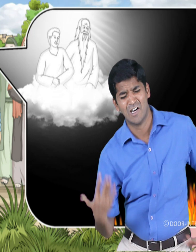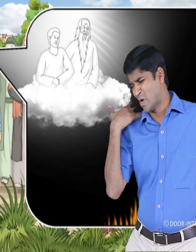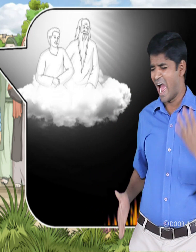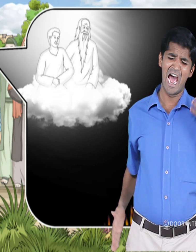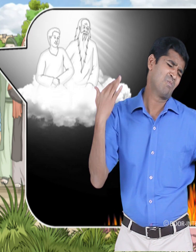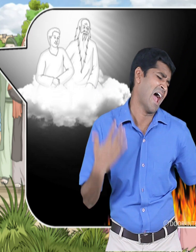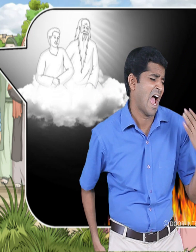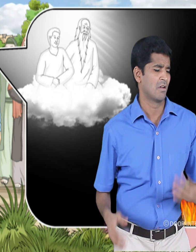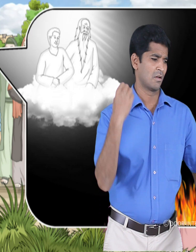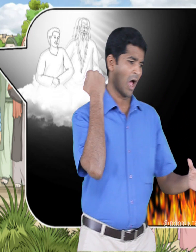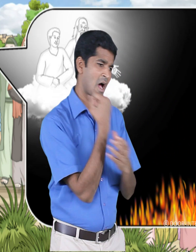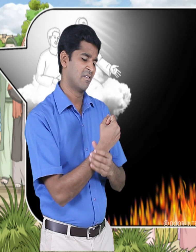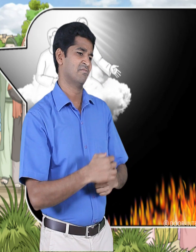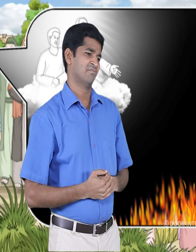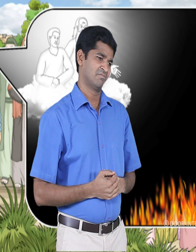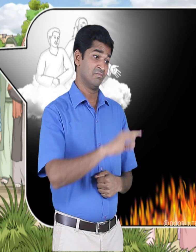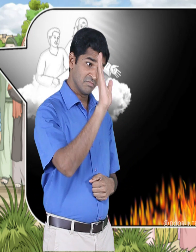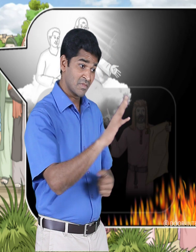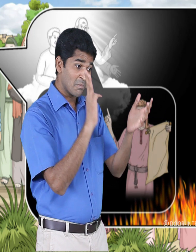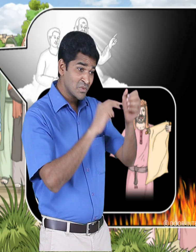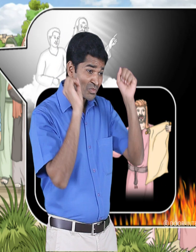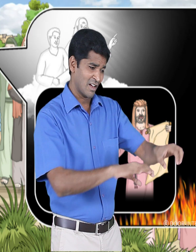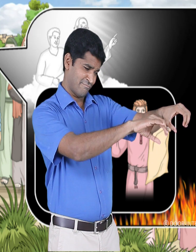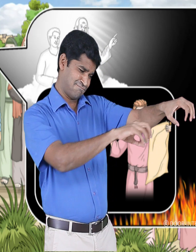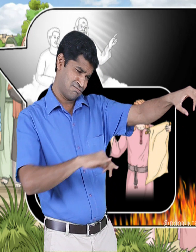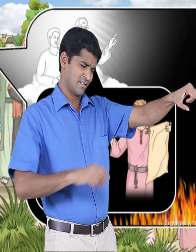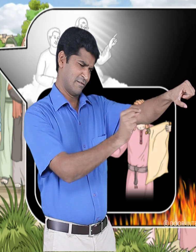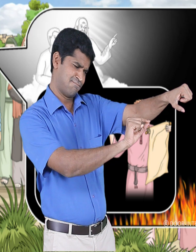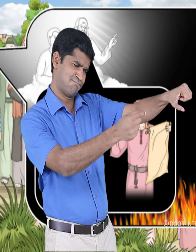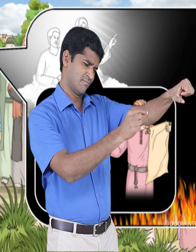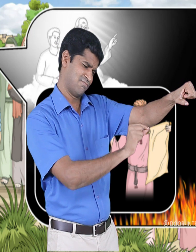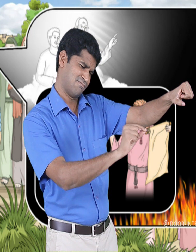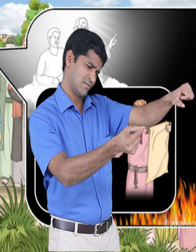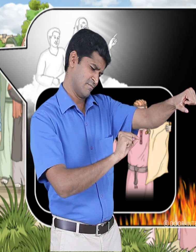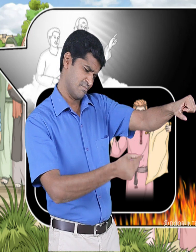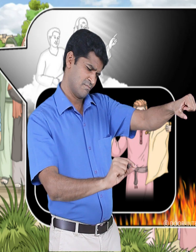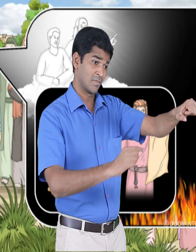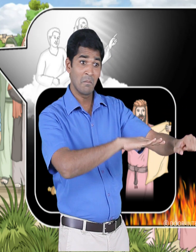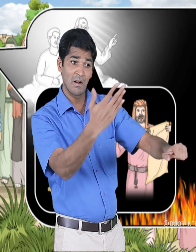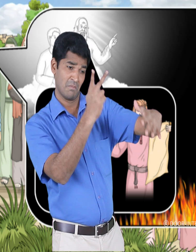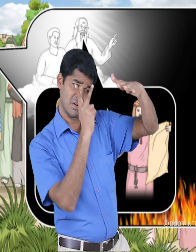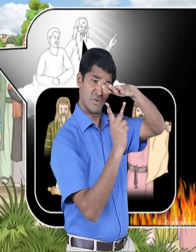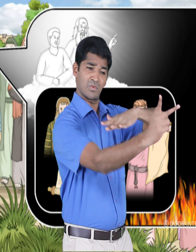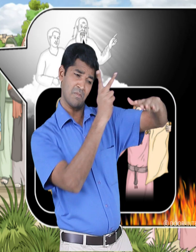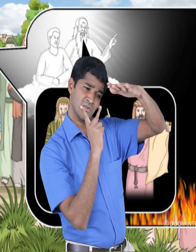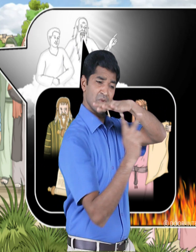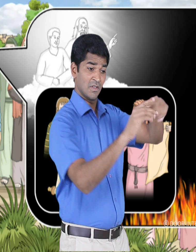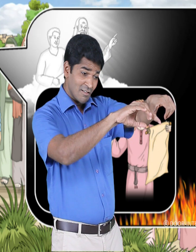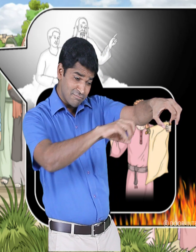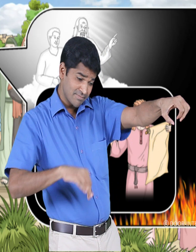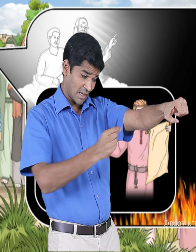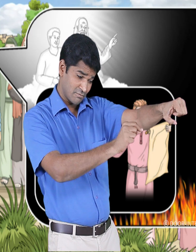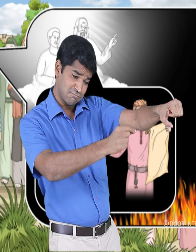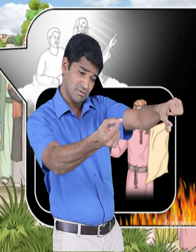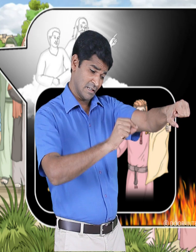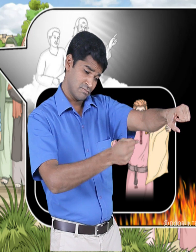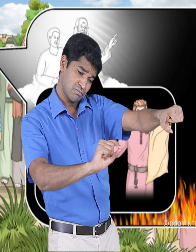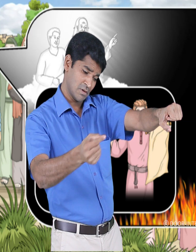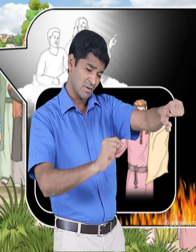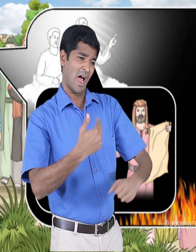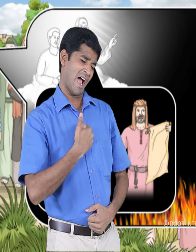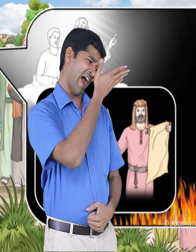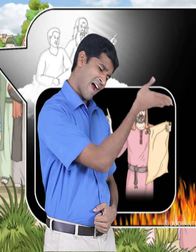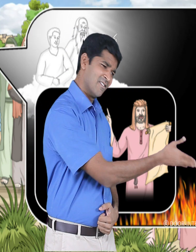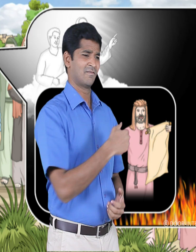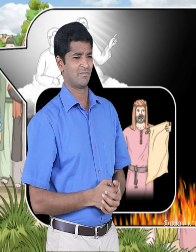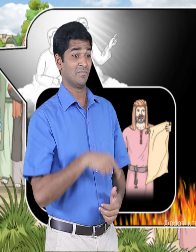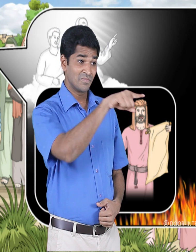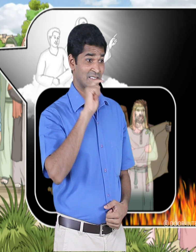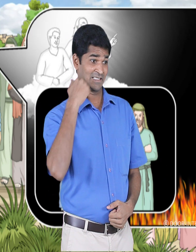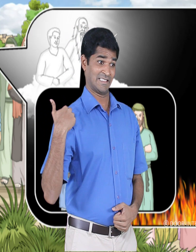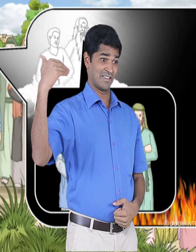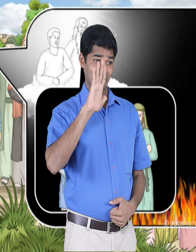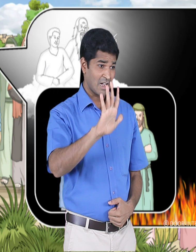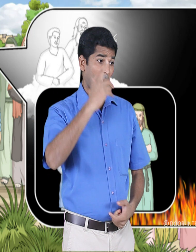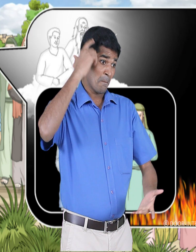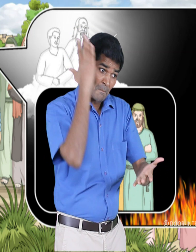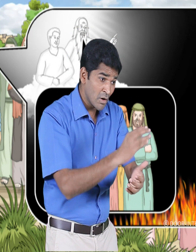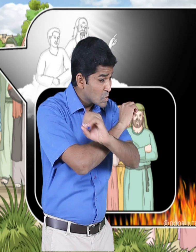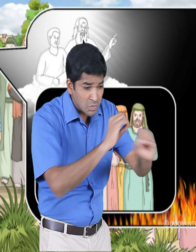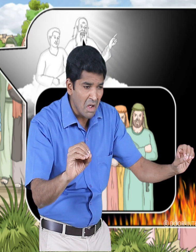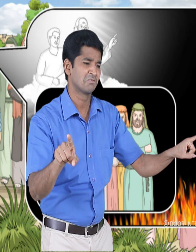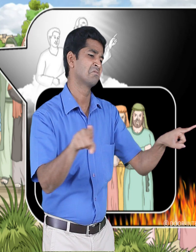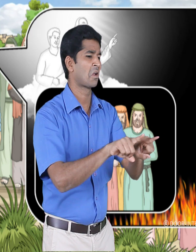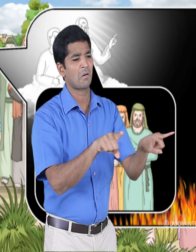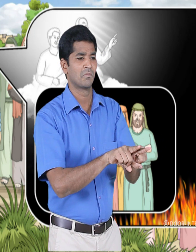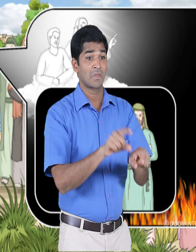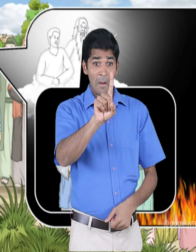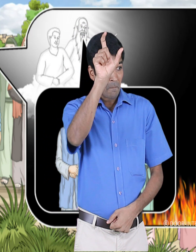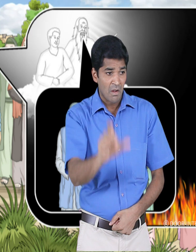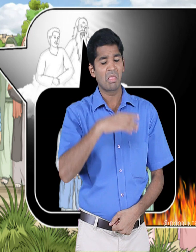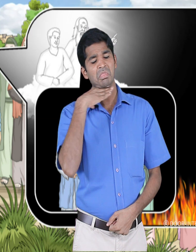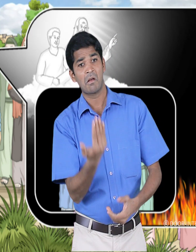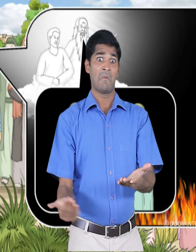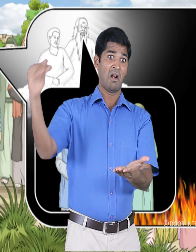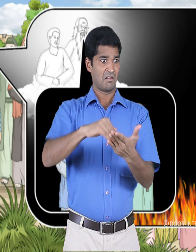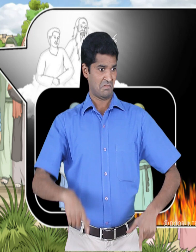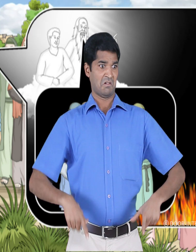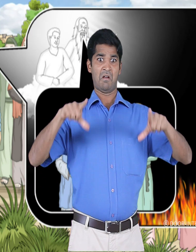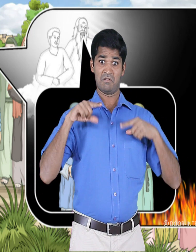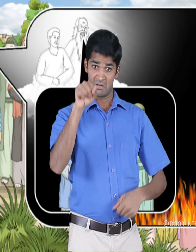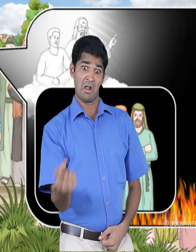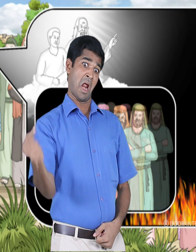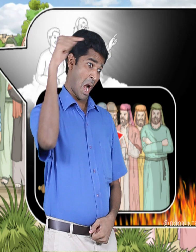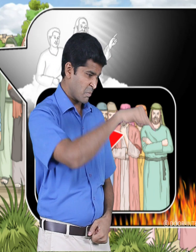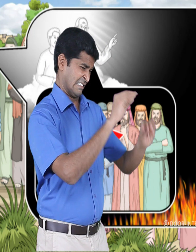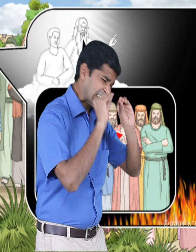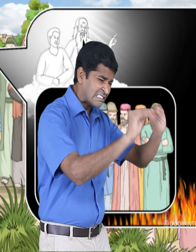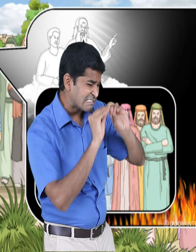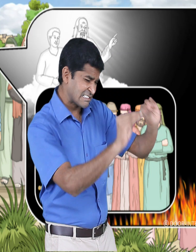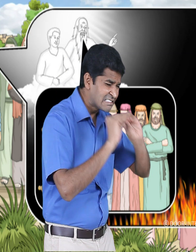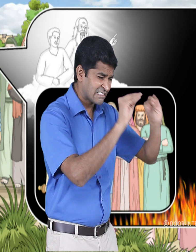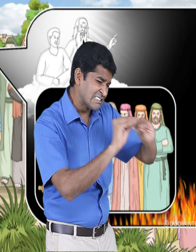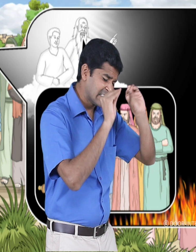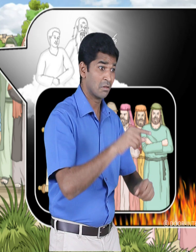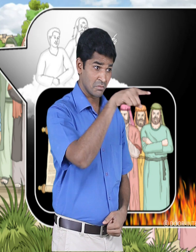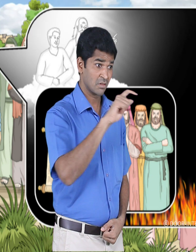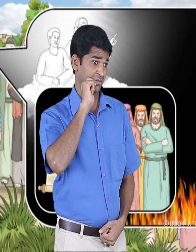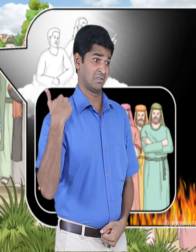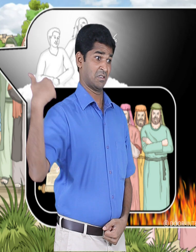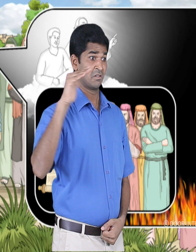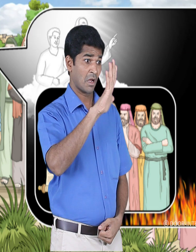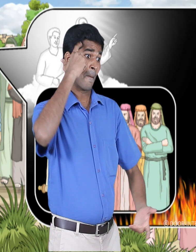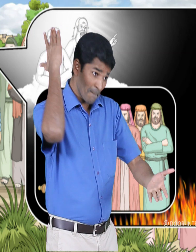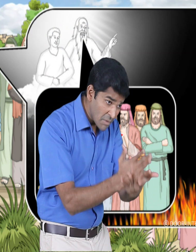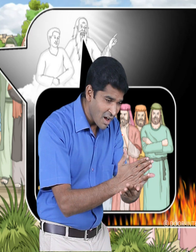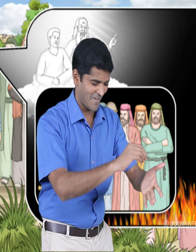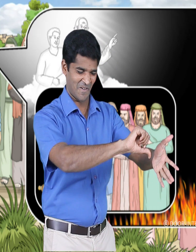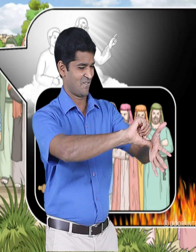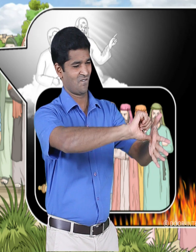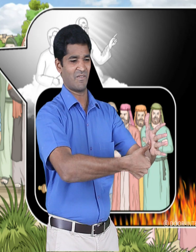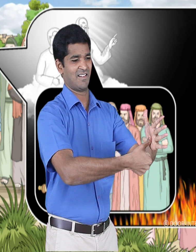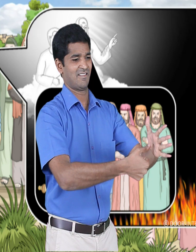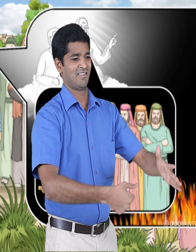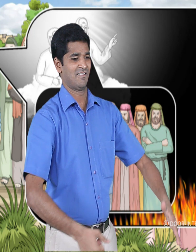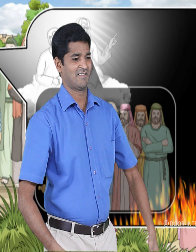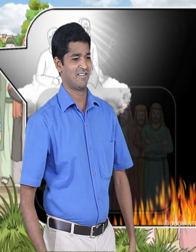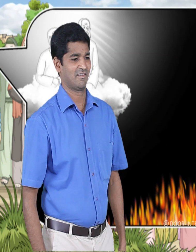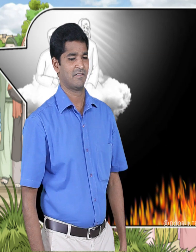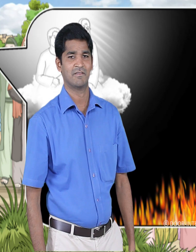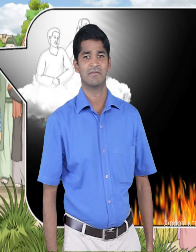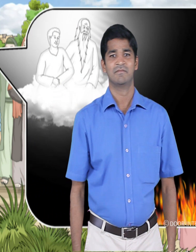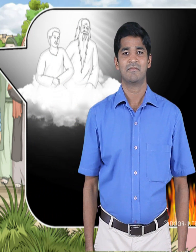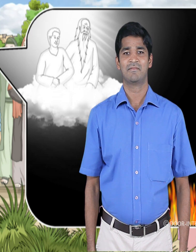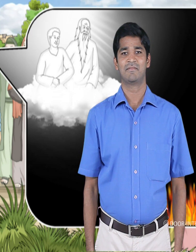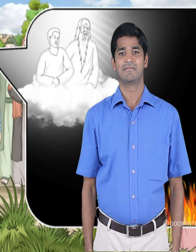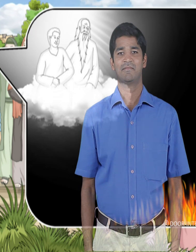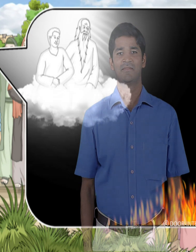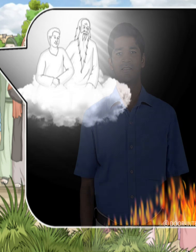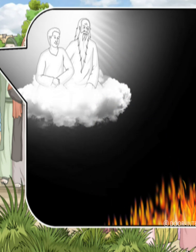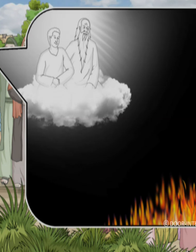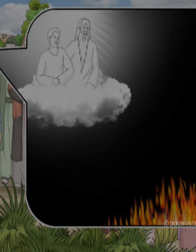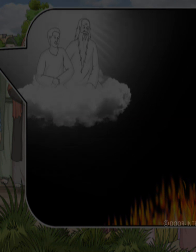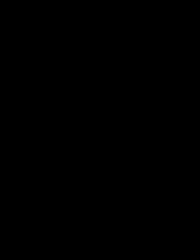Then Abraham said to him, ‘If they do not listen to Moses and the prophets, they will not be persuaded even if someone rises from the dead.’”